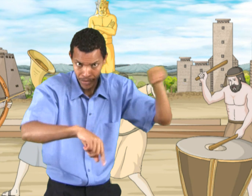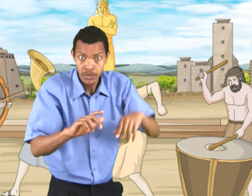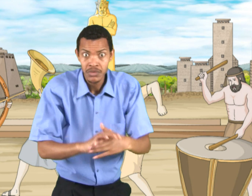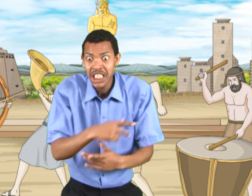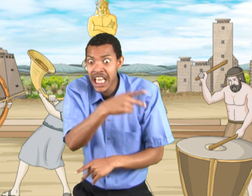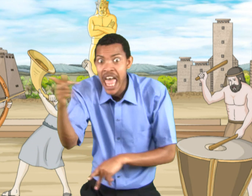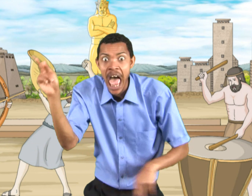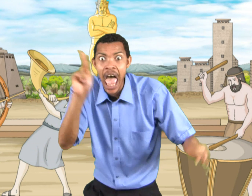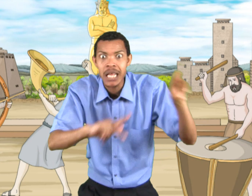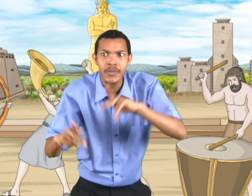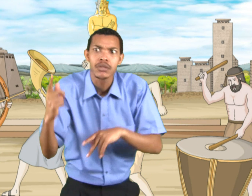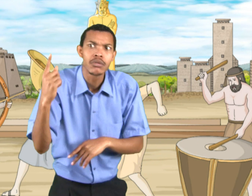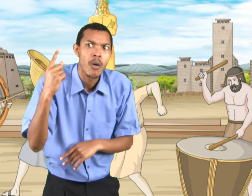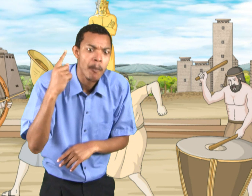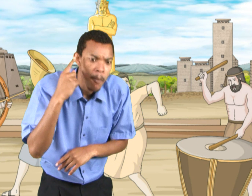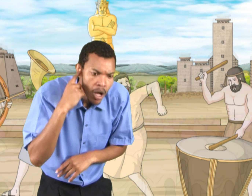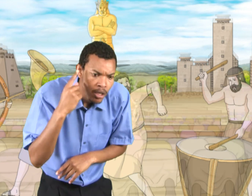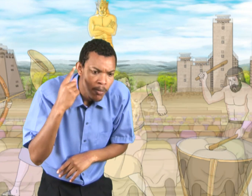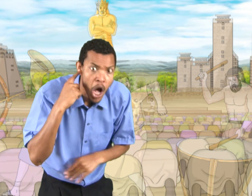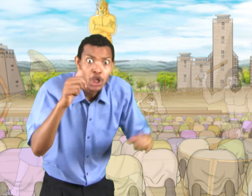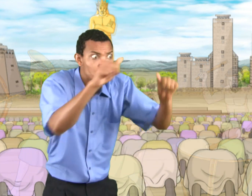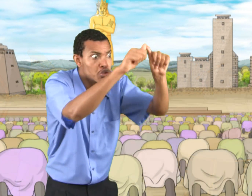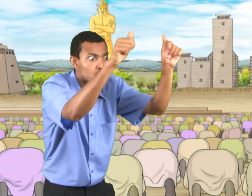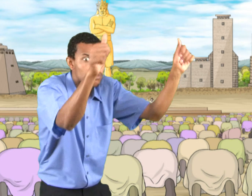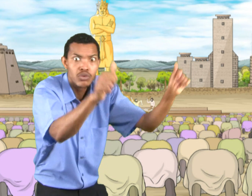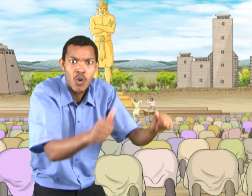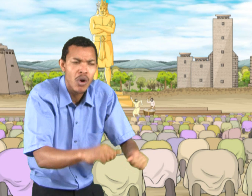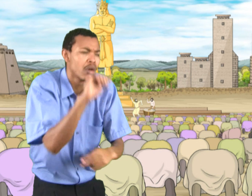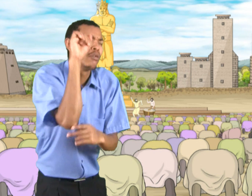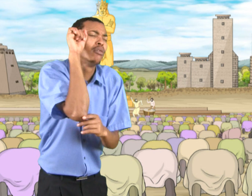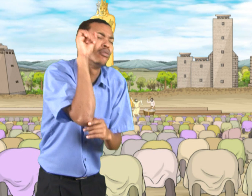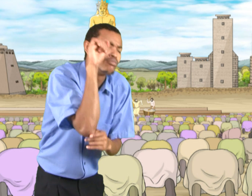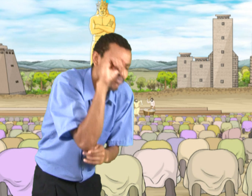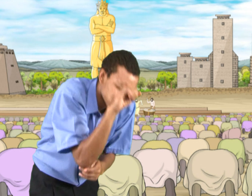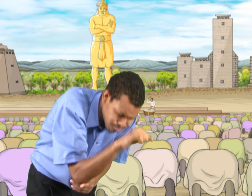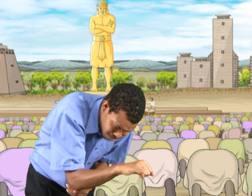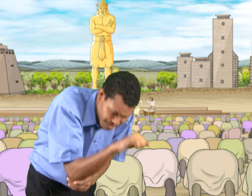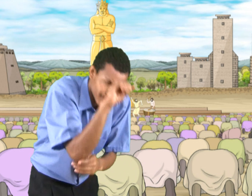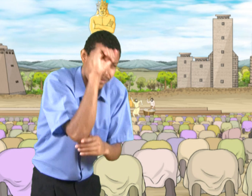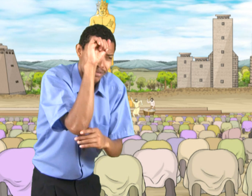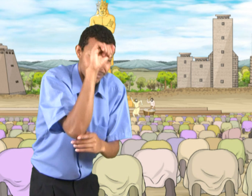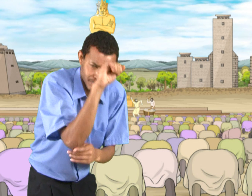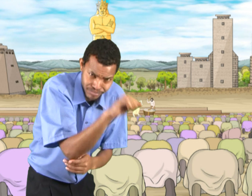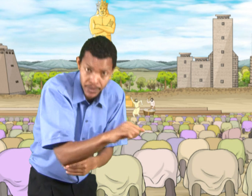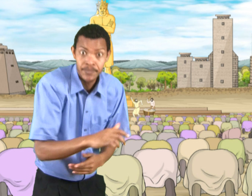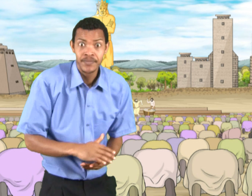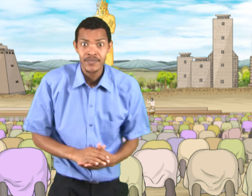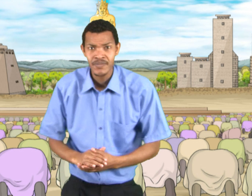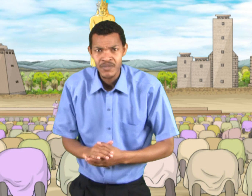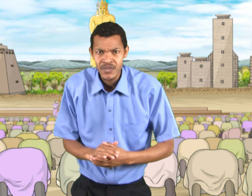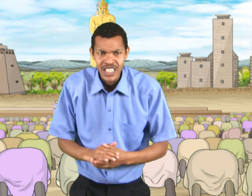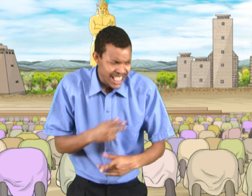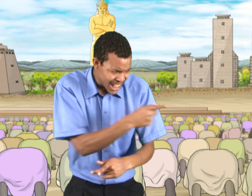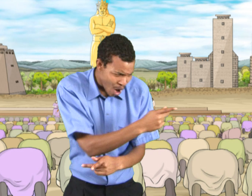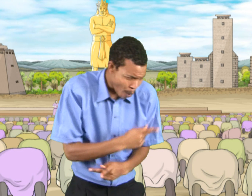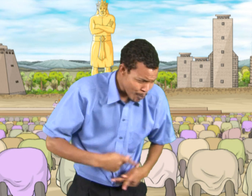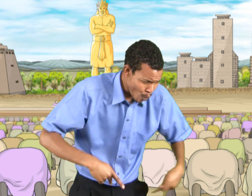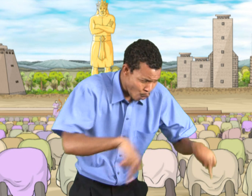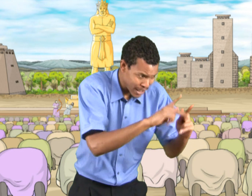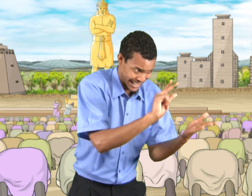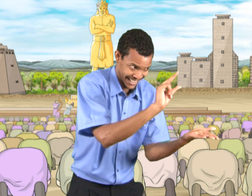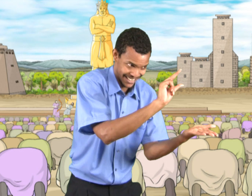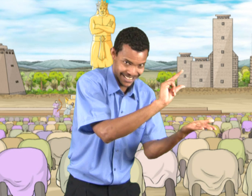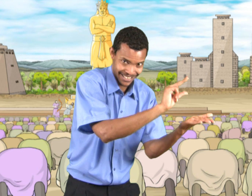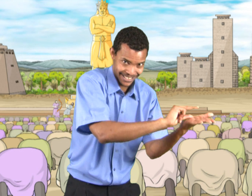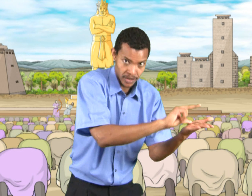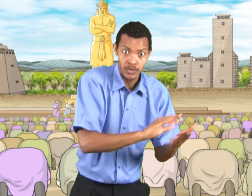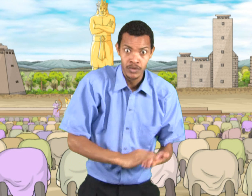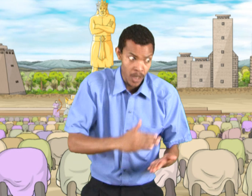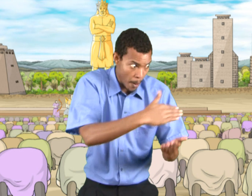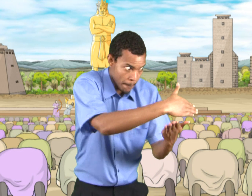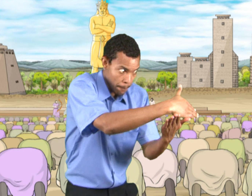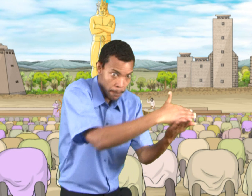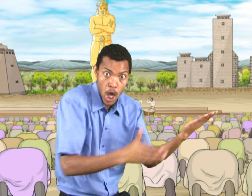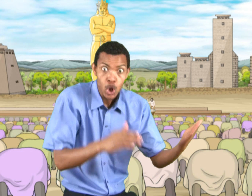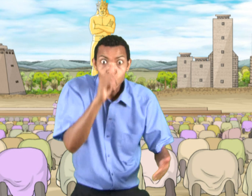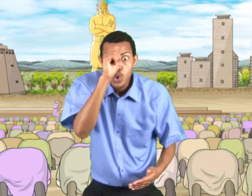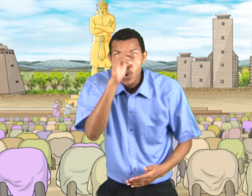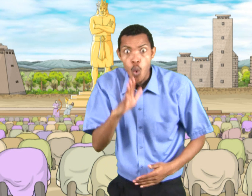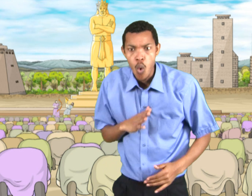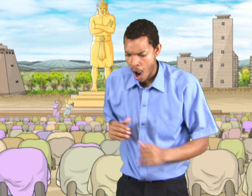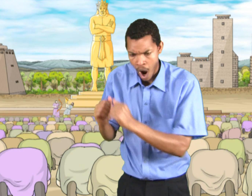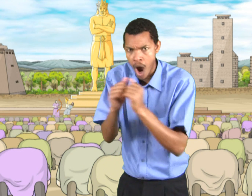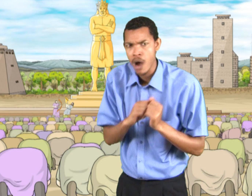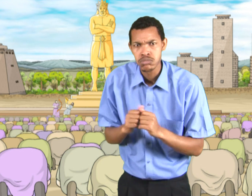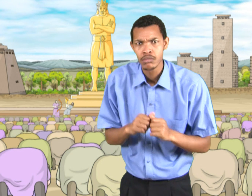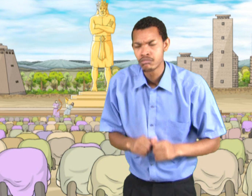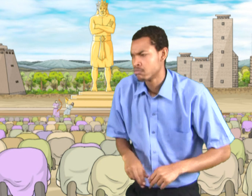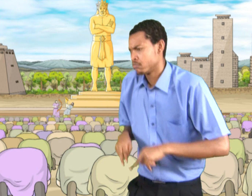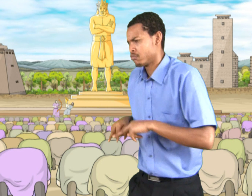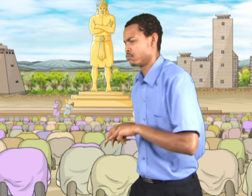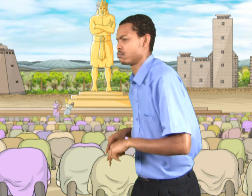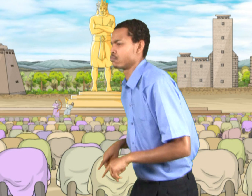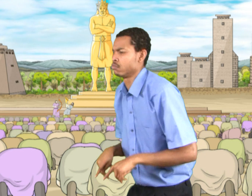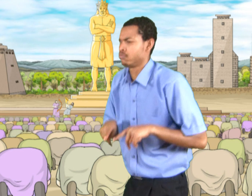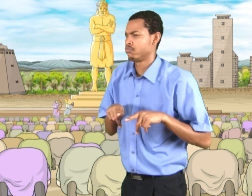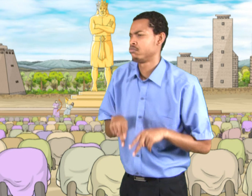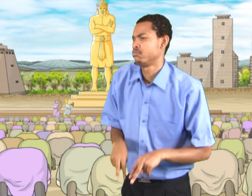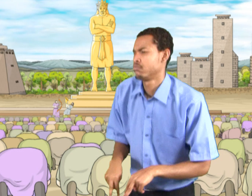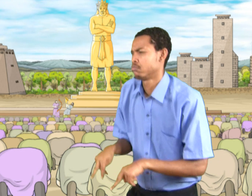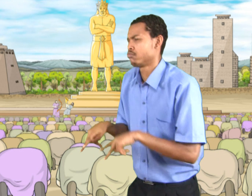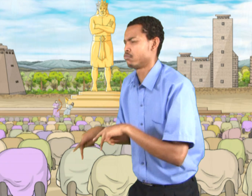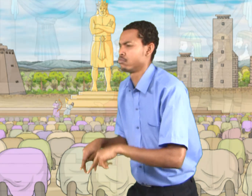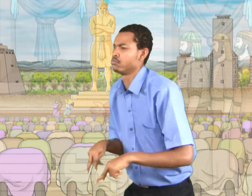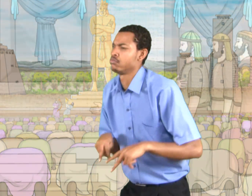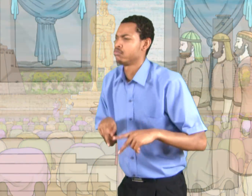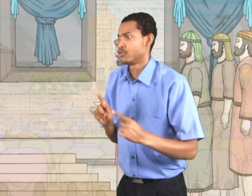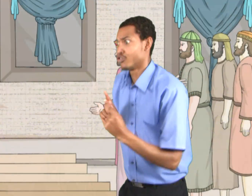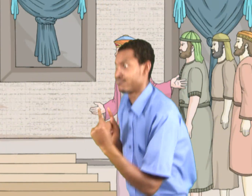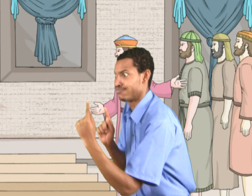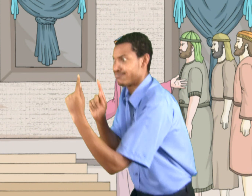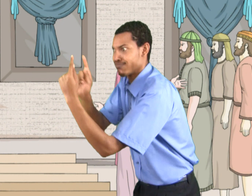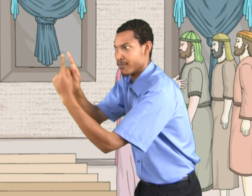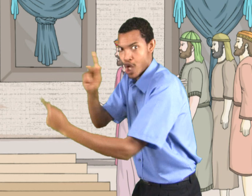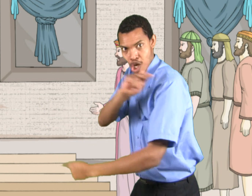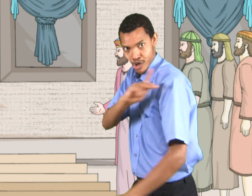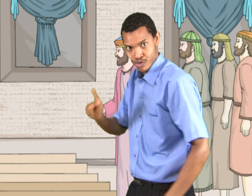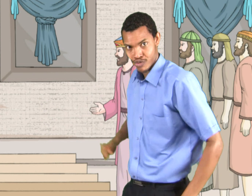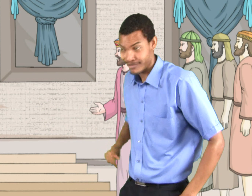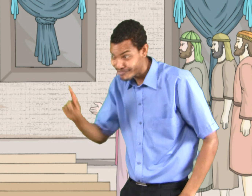Therefore, as soon as all the people heard the sound of the horn, flute, zither, lyre, harp, and all kinds of music, the people of every nation and language would fall down and worship the golden statue that King Nebuchadnezzar had set up.